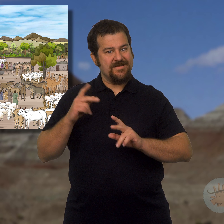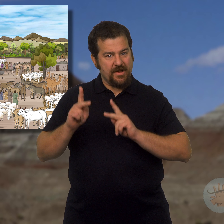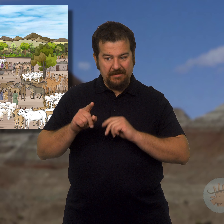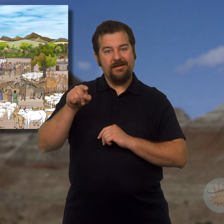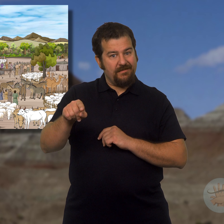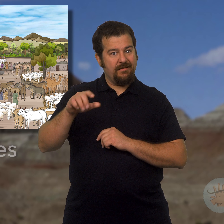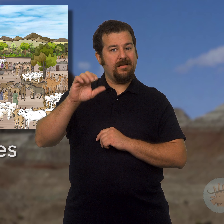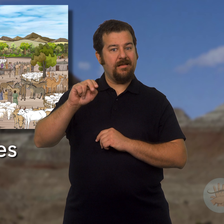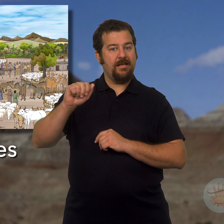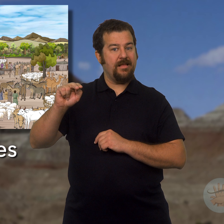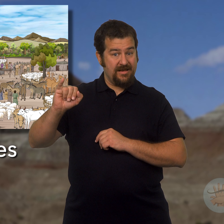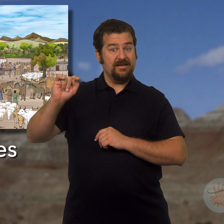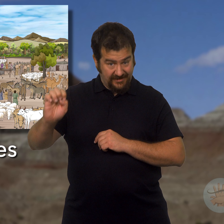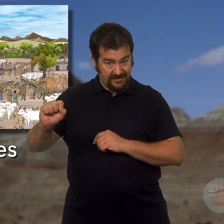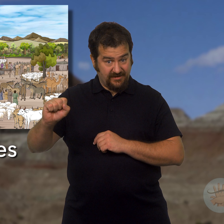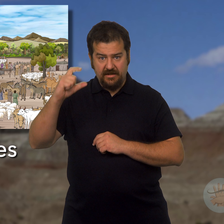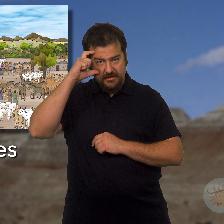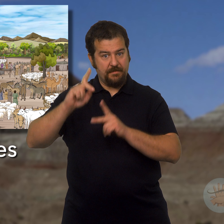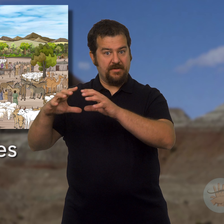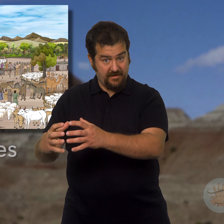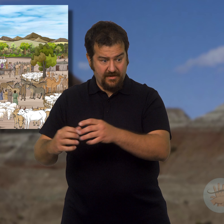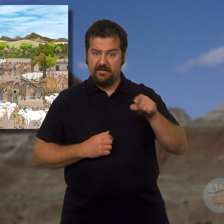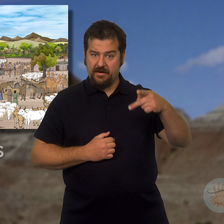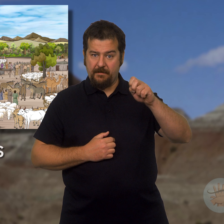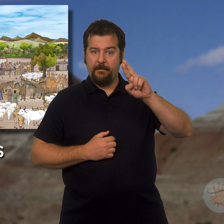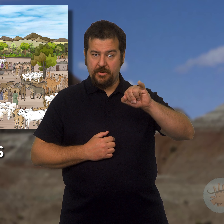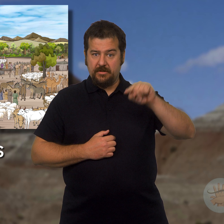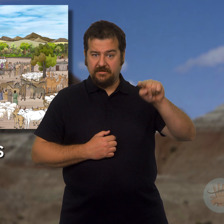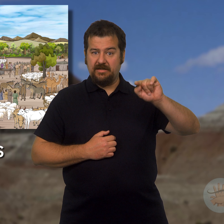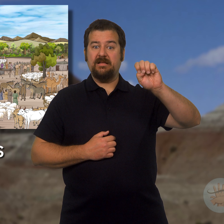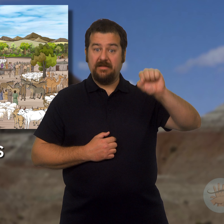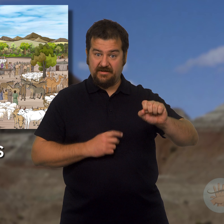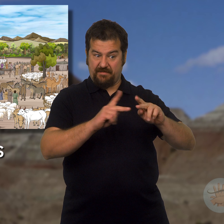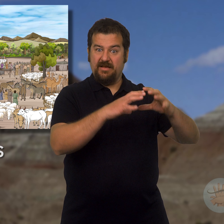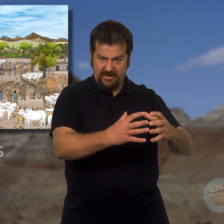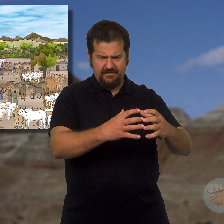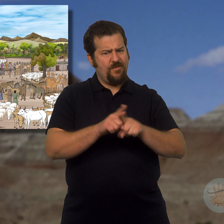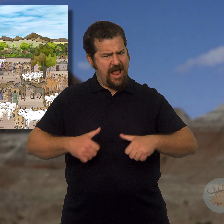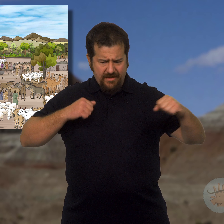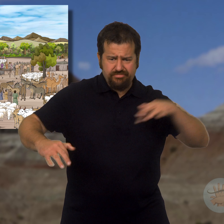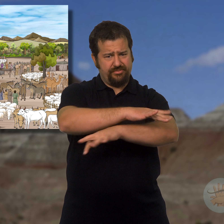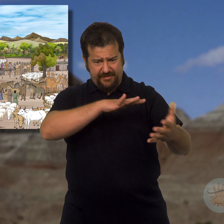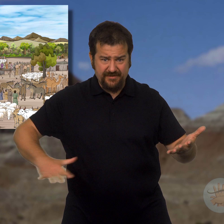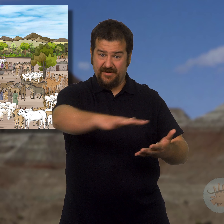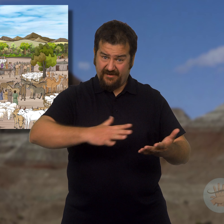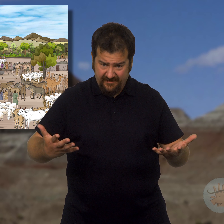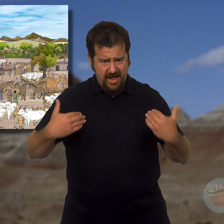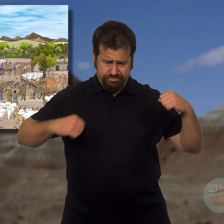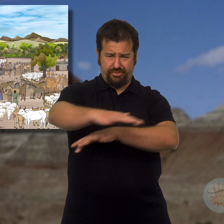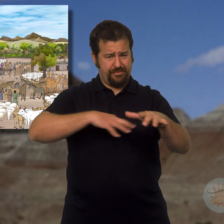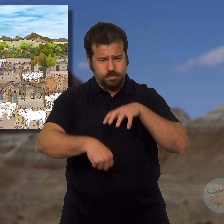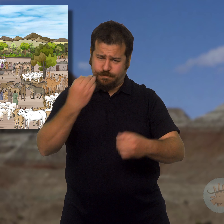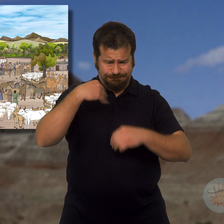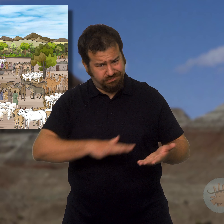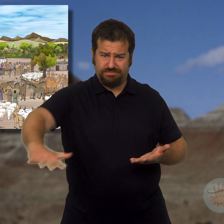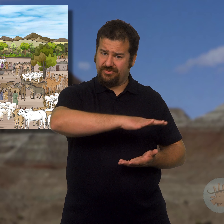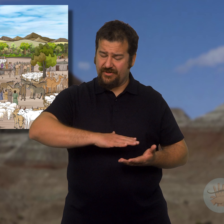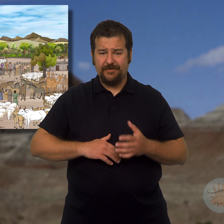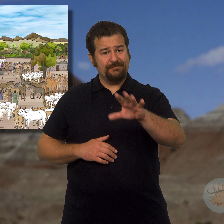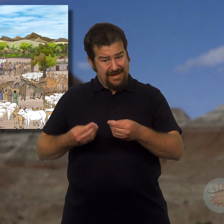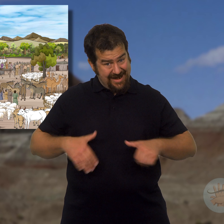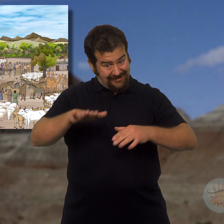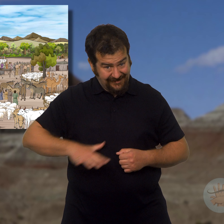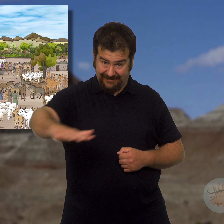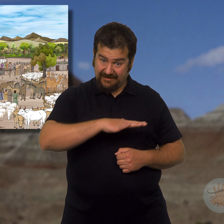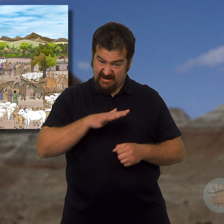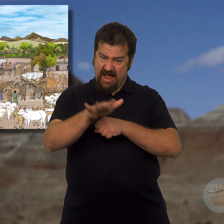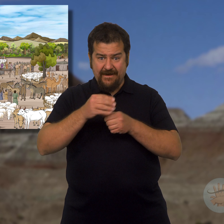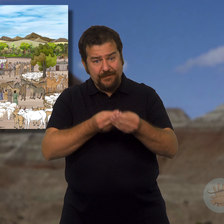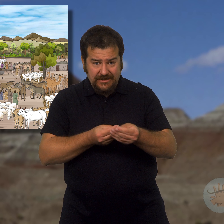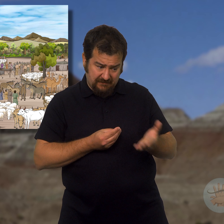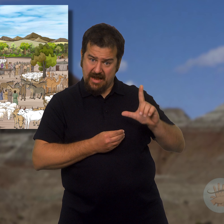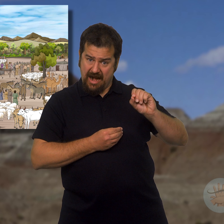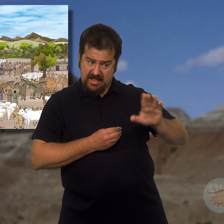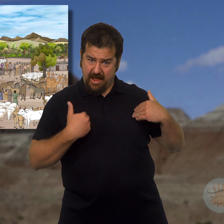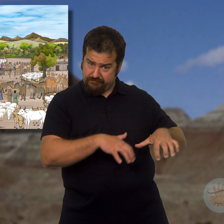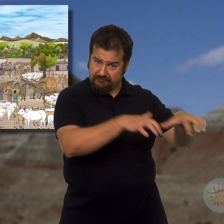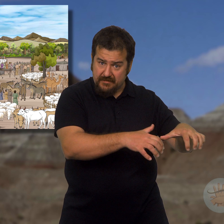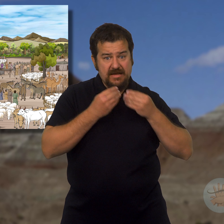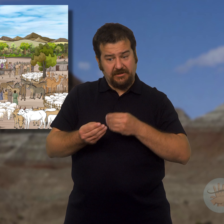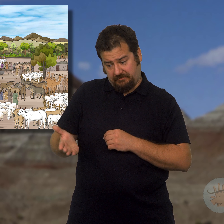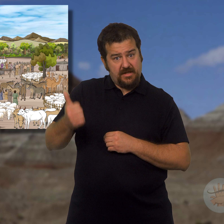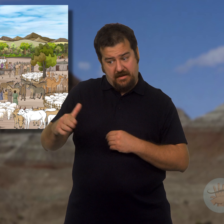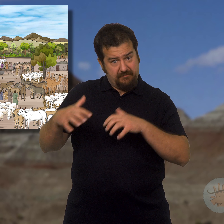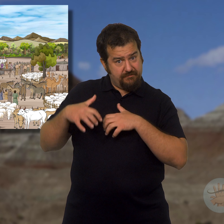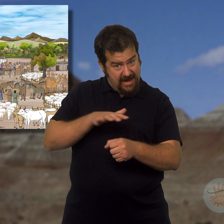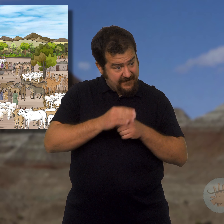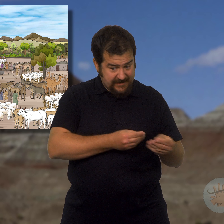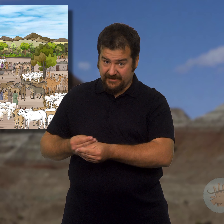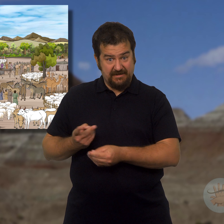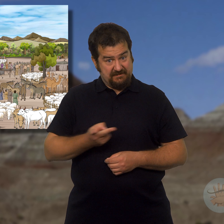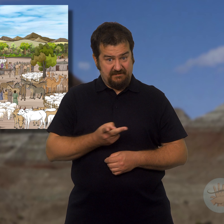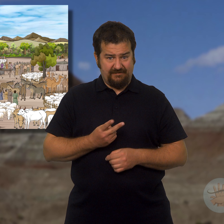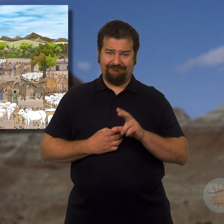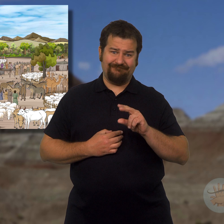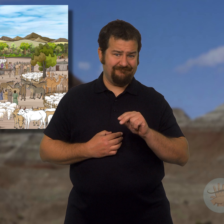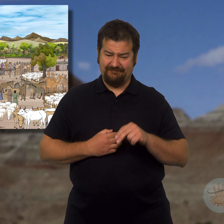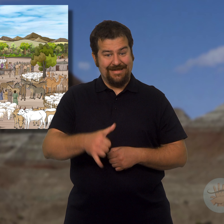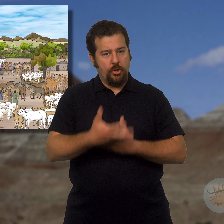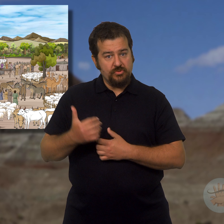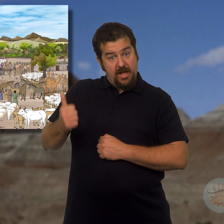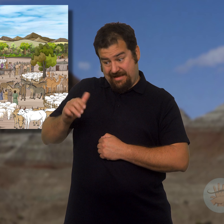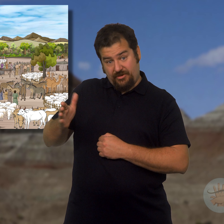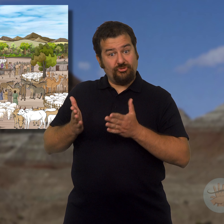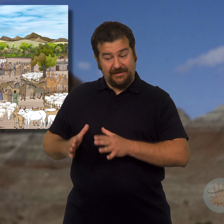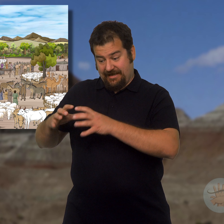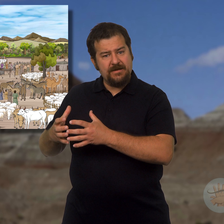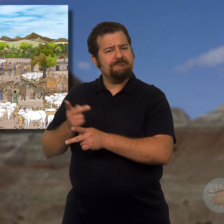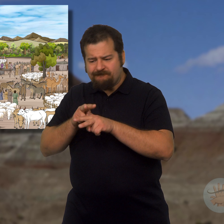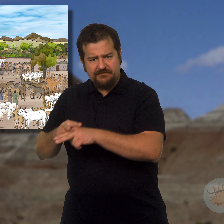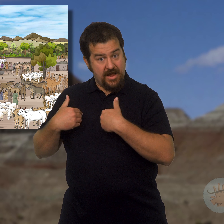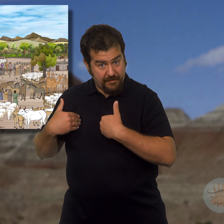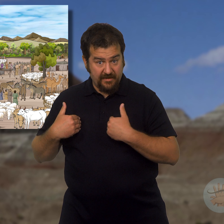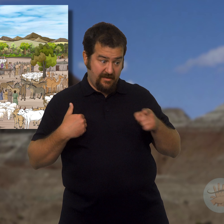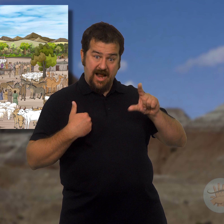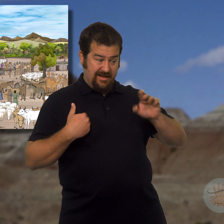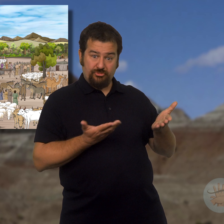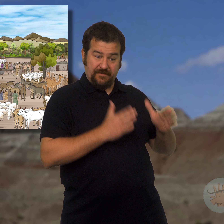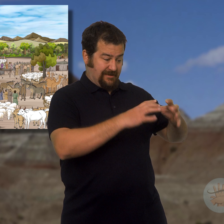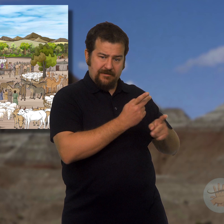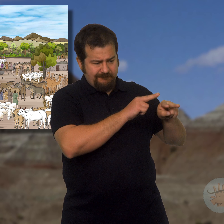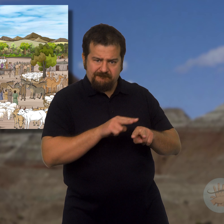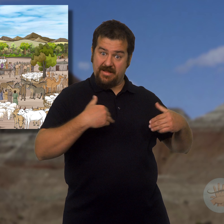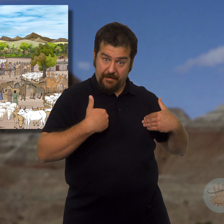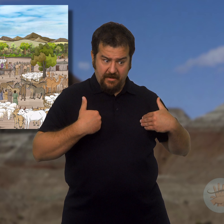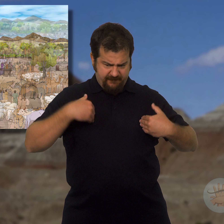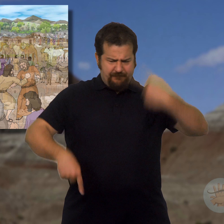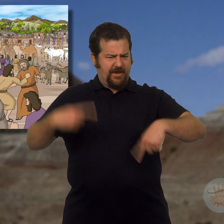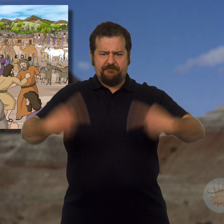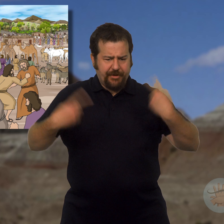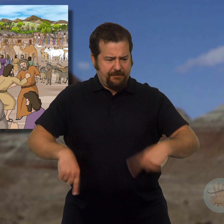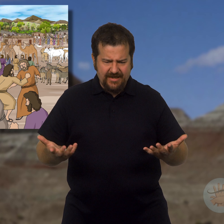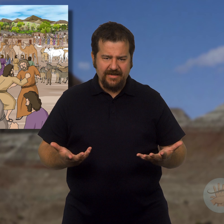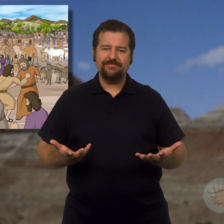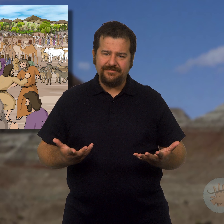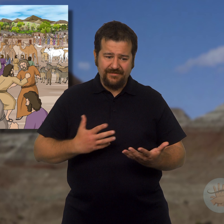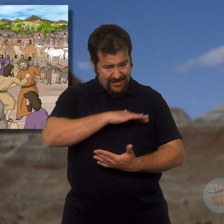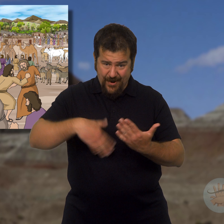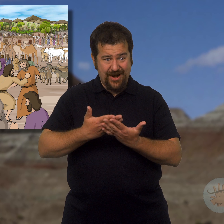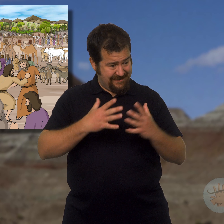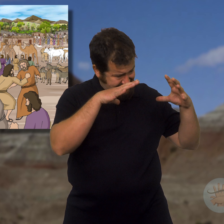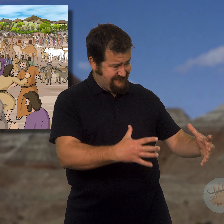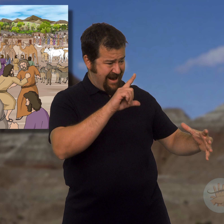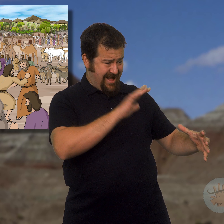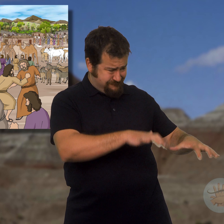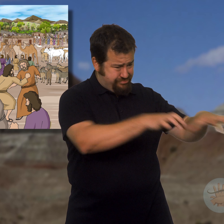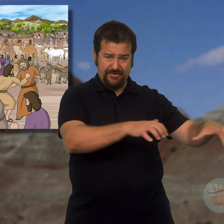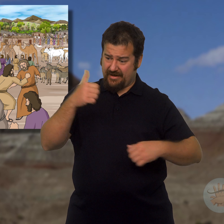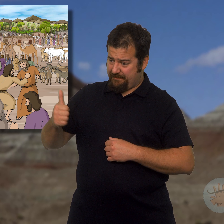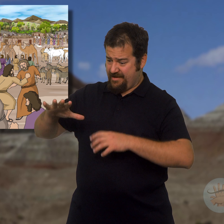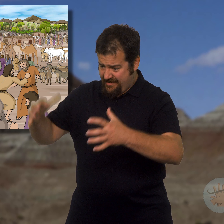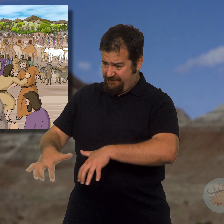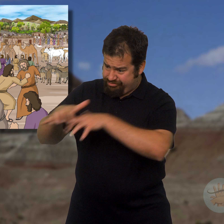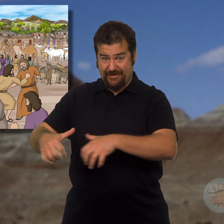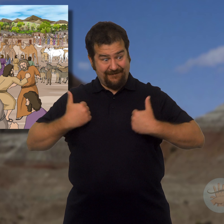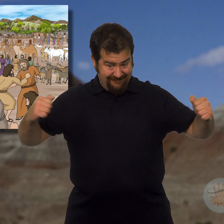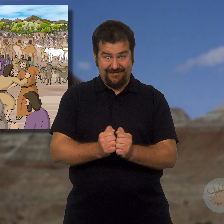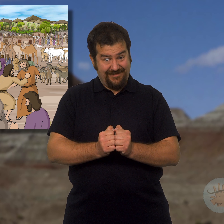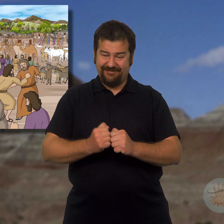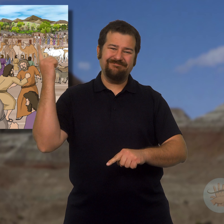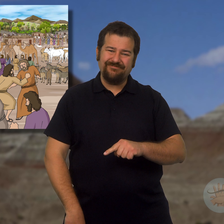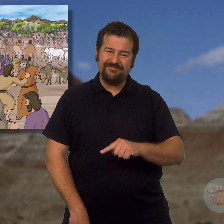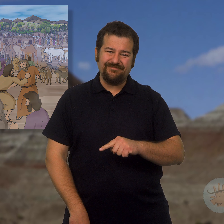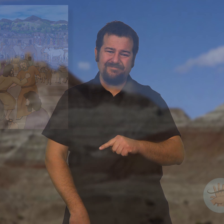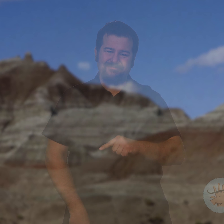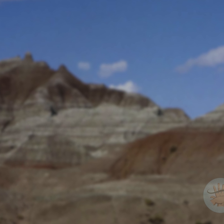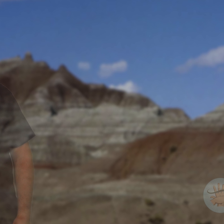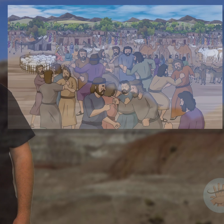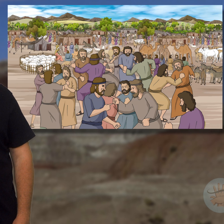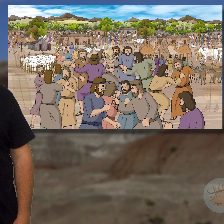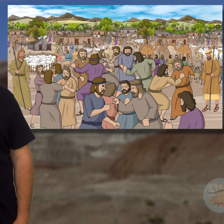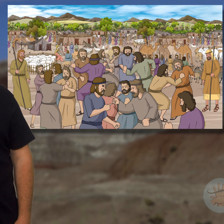At that time the Canaanites and the Perizzites were also living in the land.